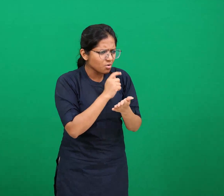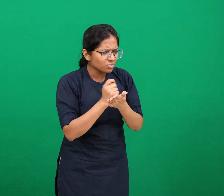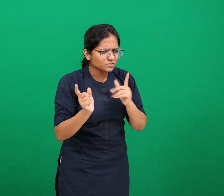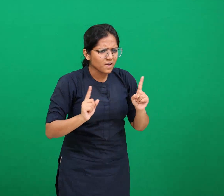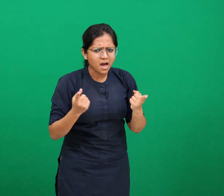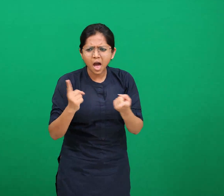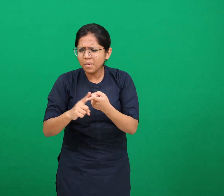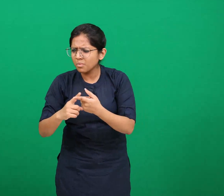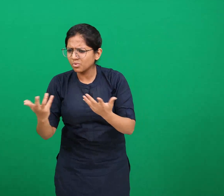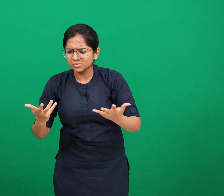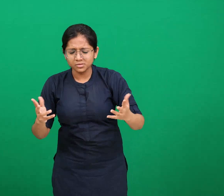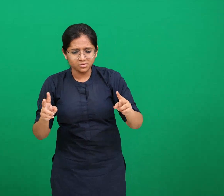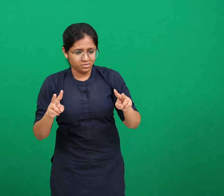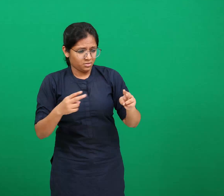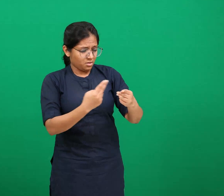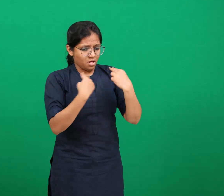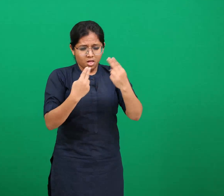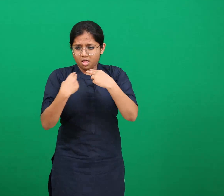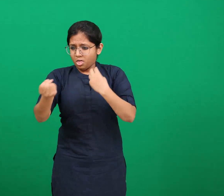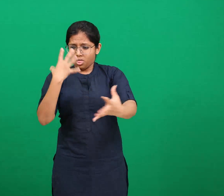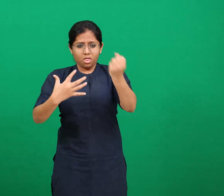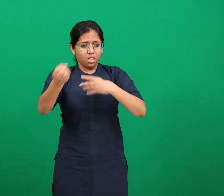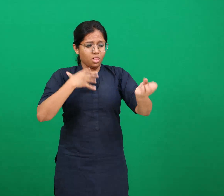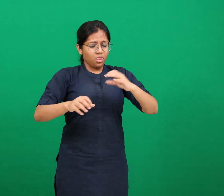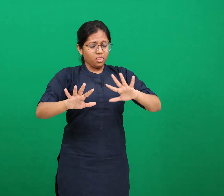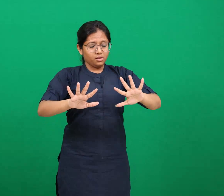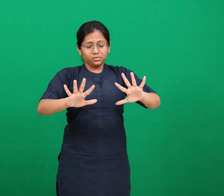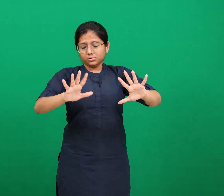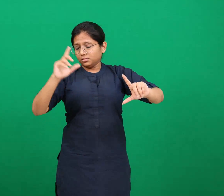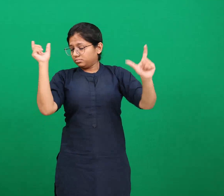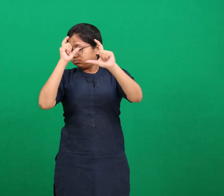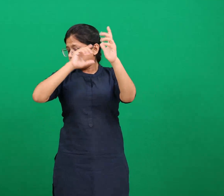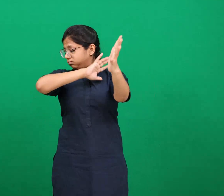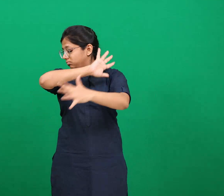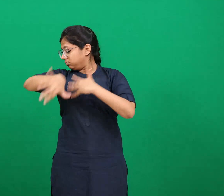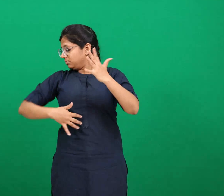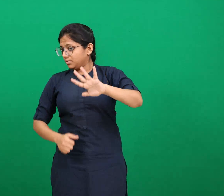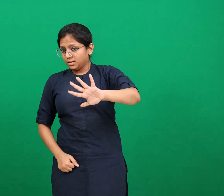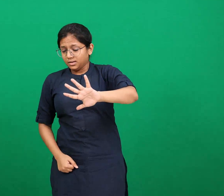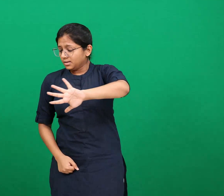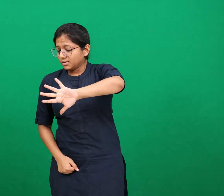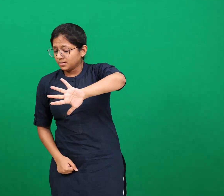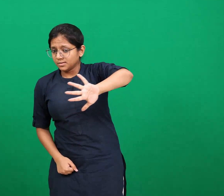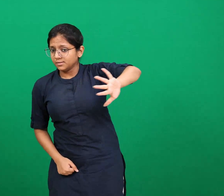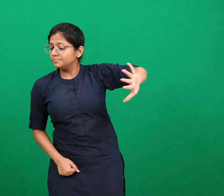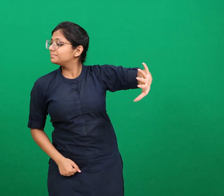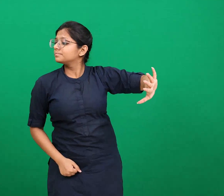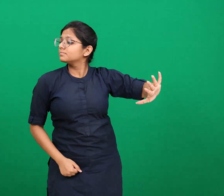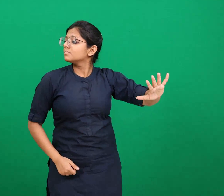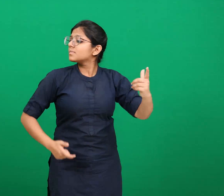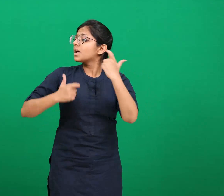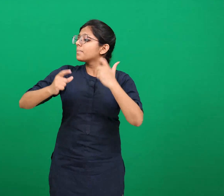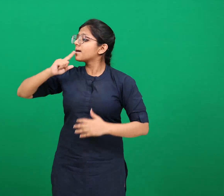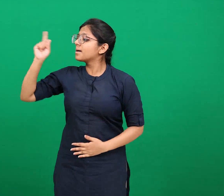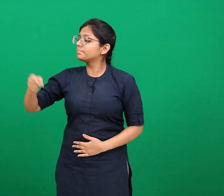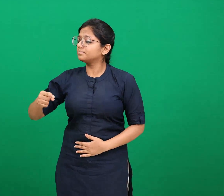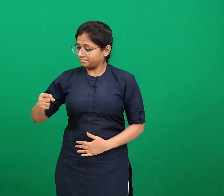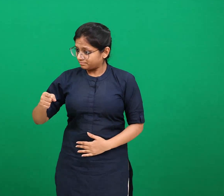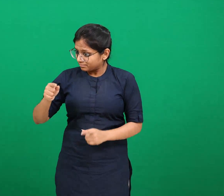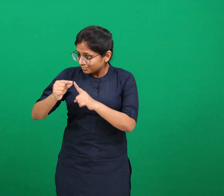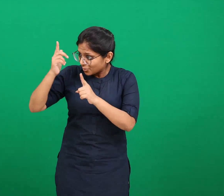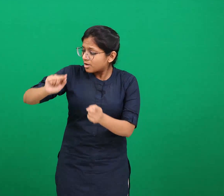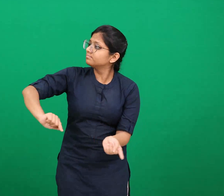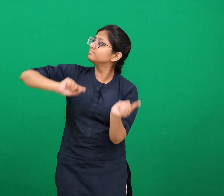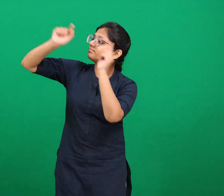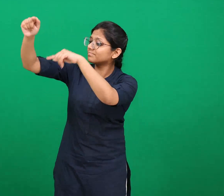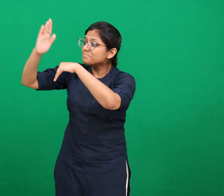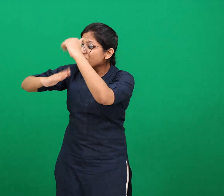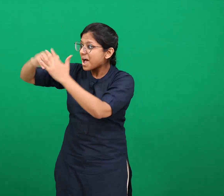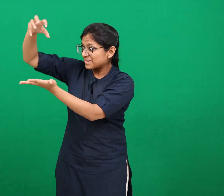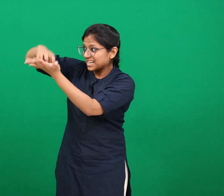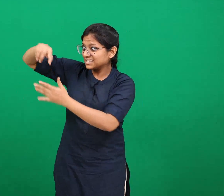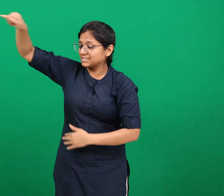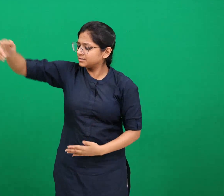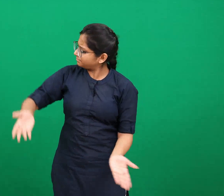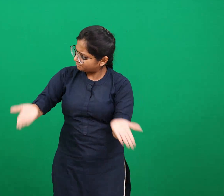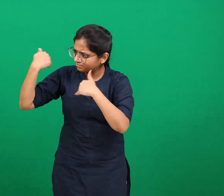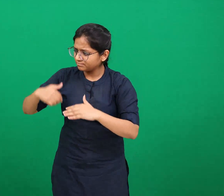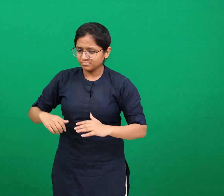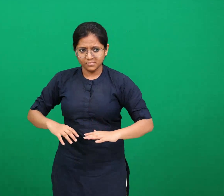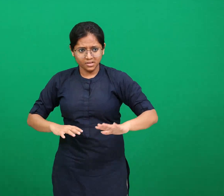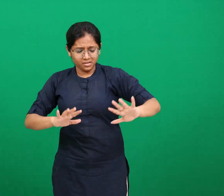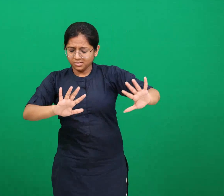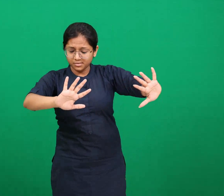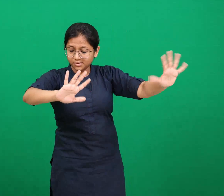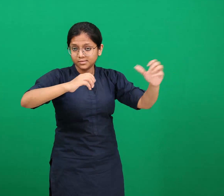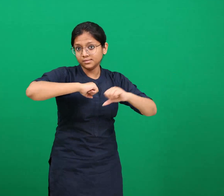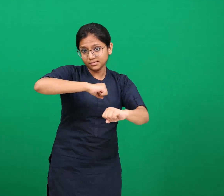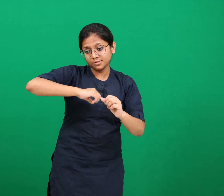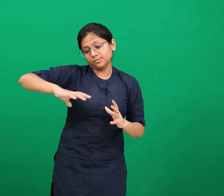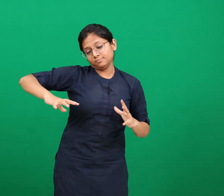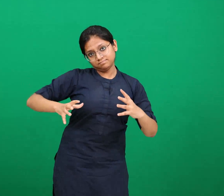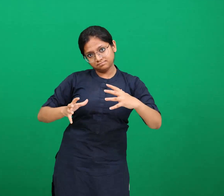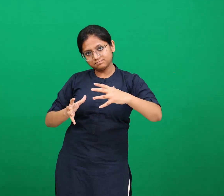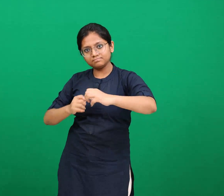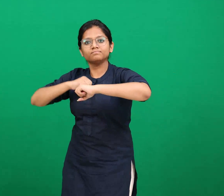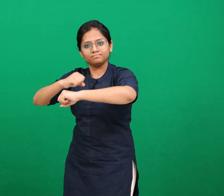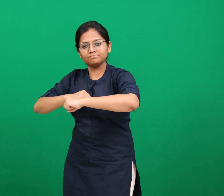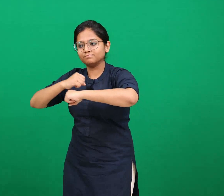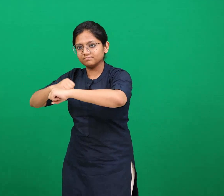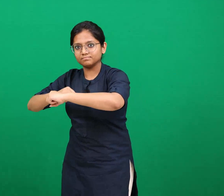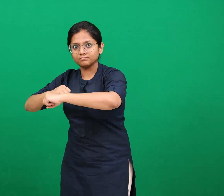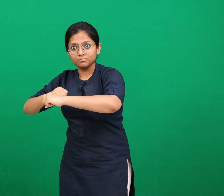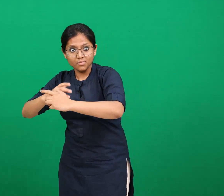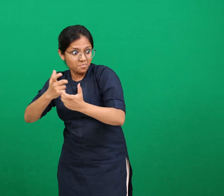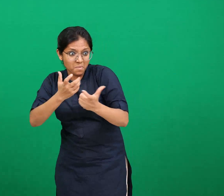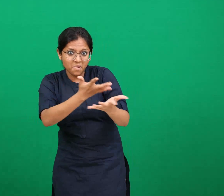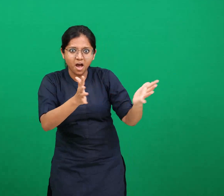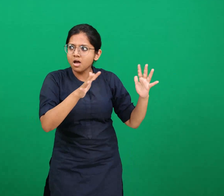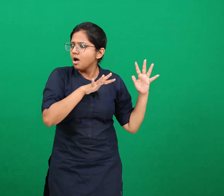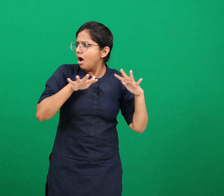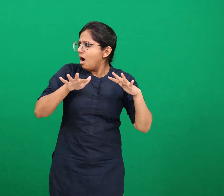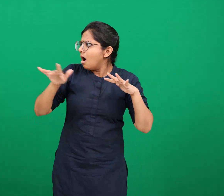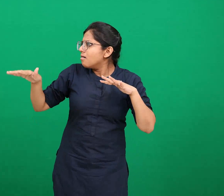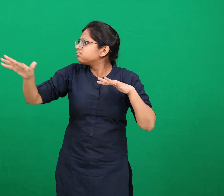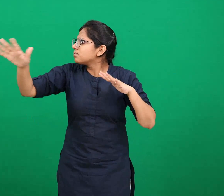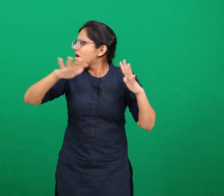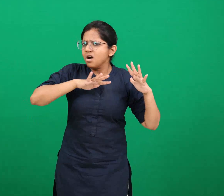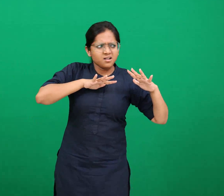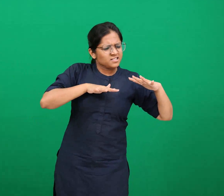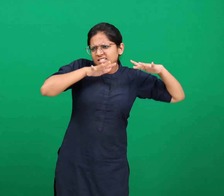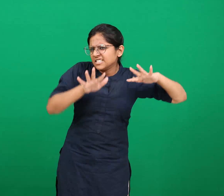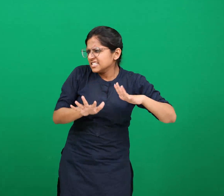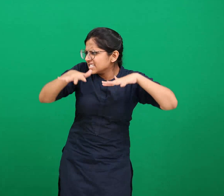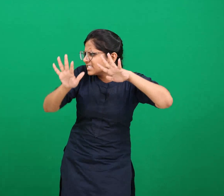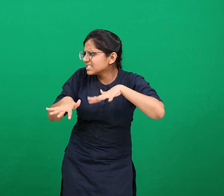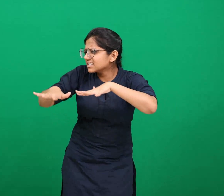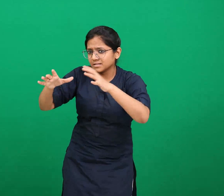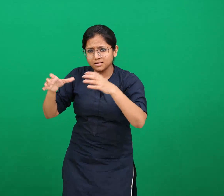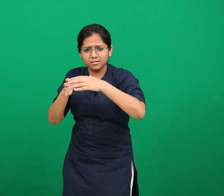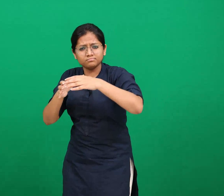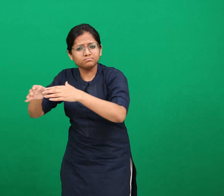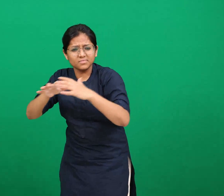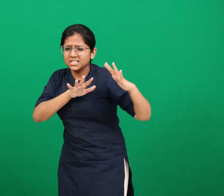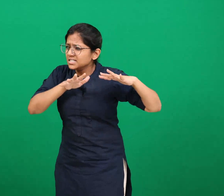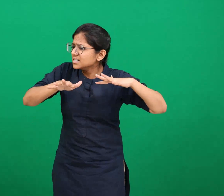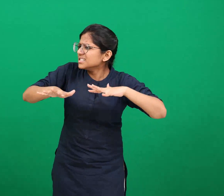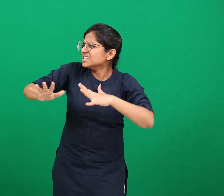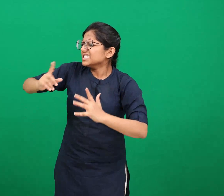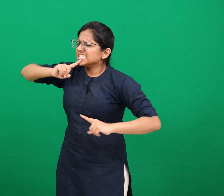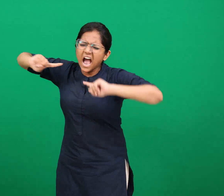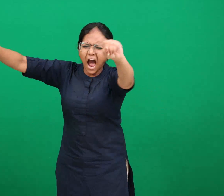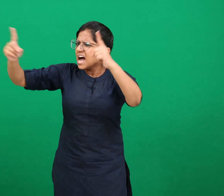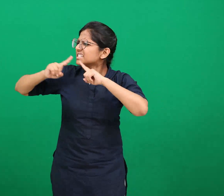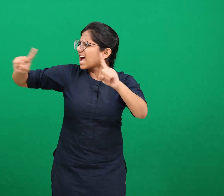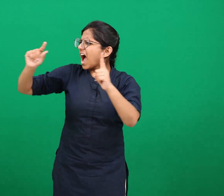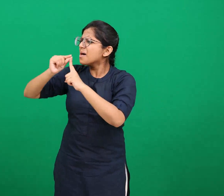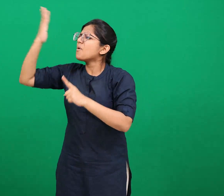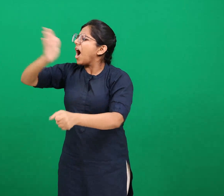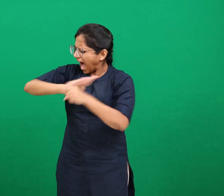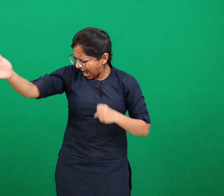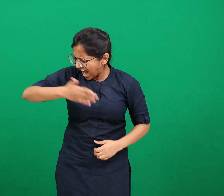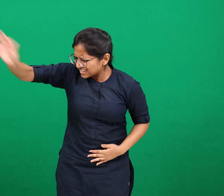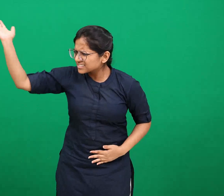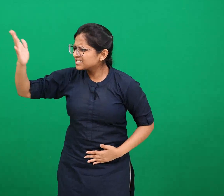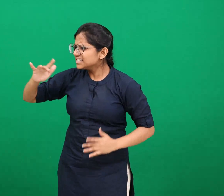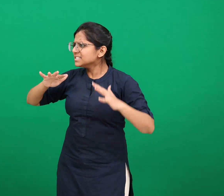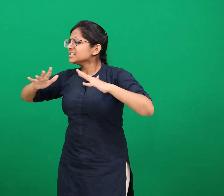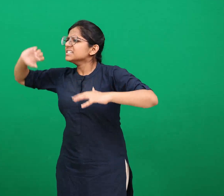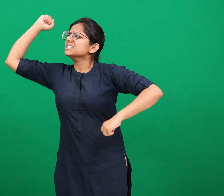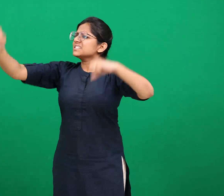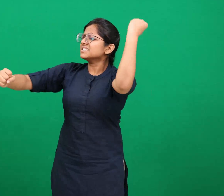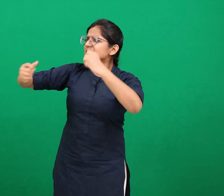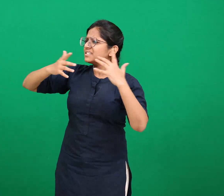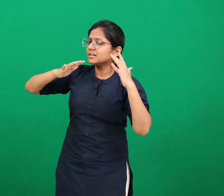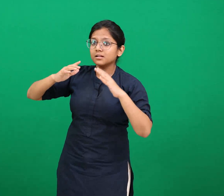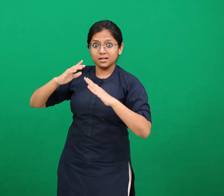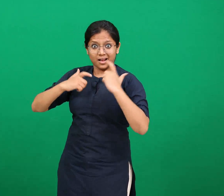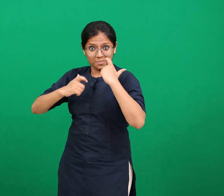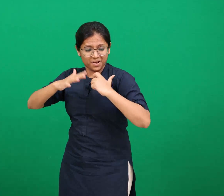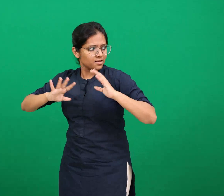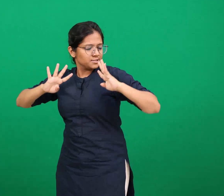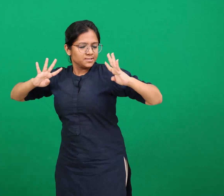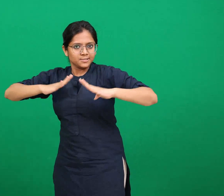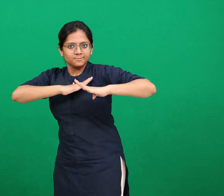And since the commander could not get at the truth because of the uproar, he ordered that Paul be brought into the barracks.